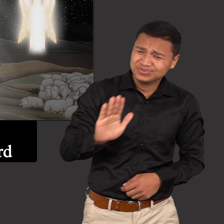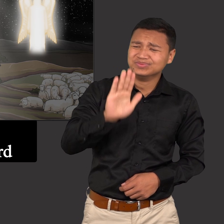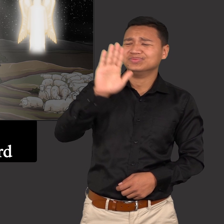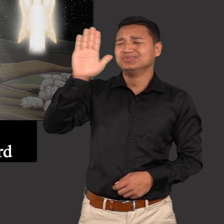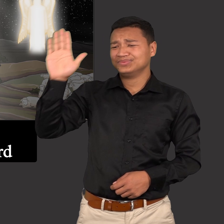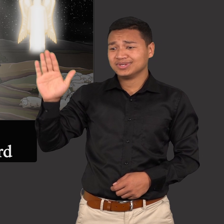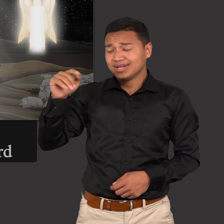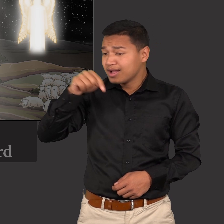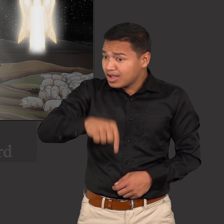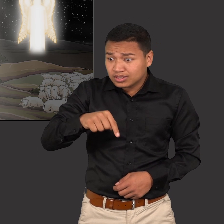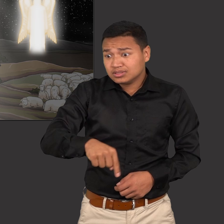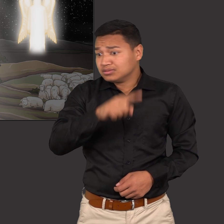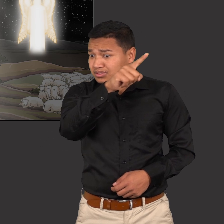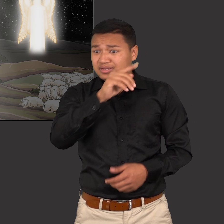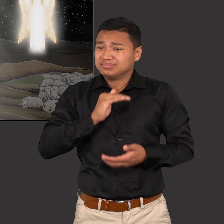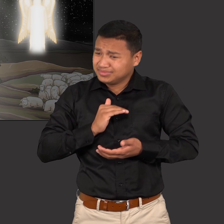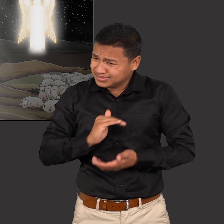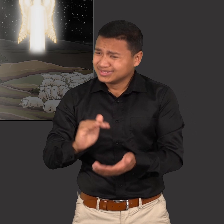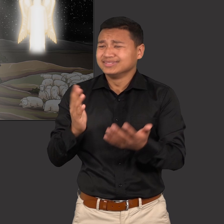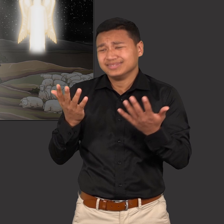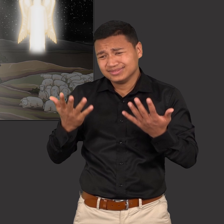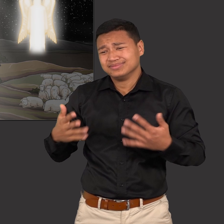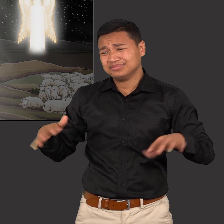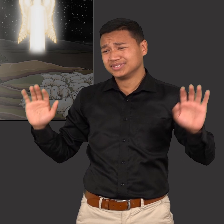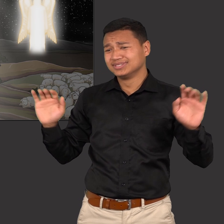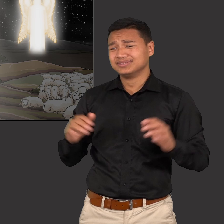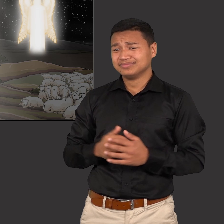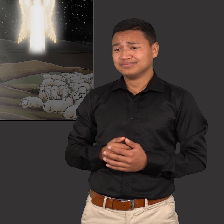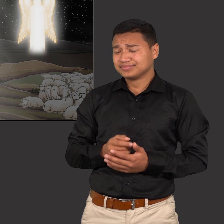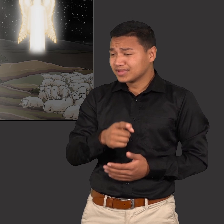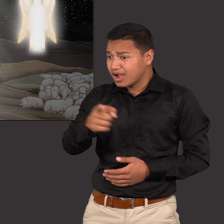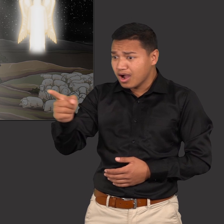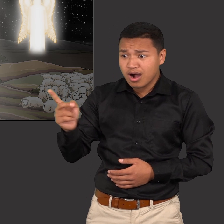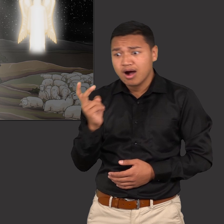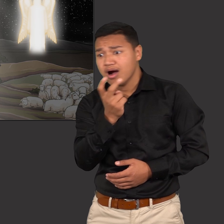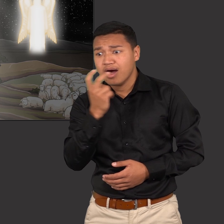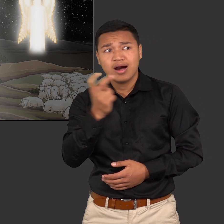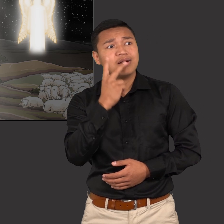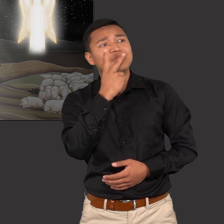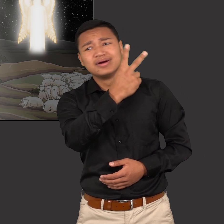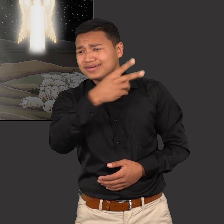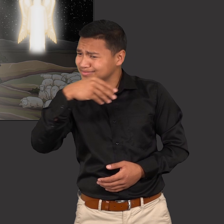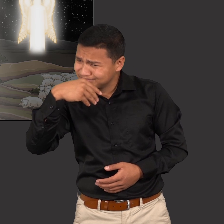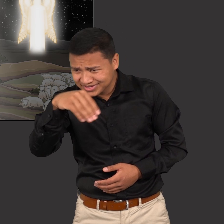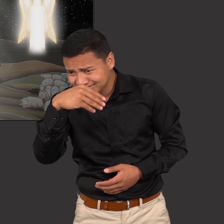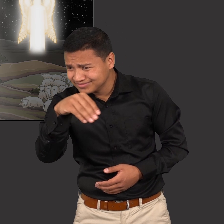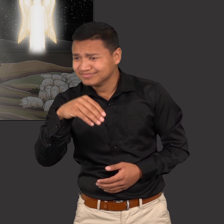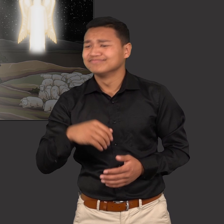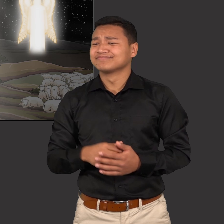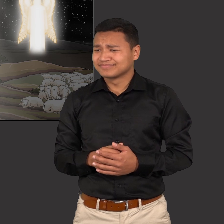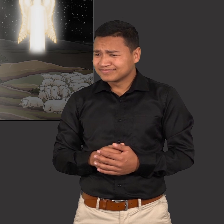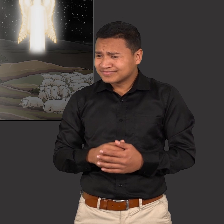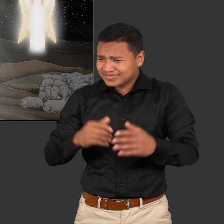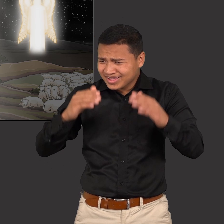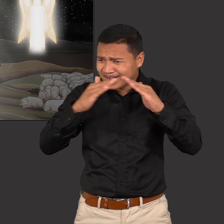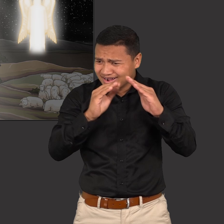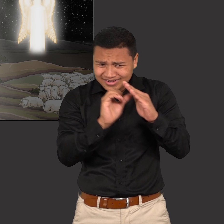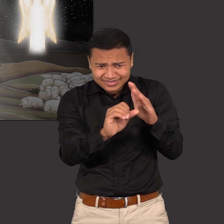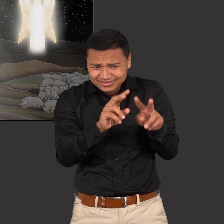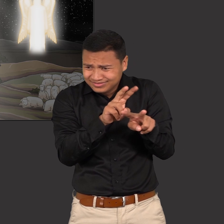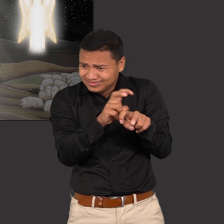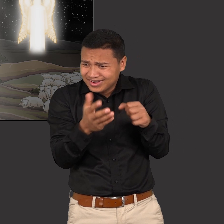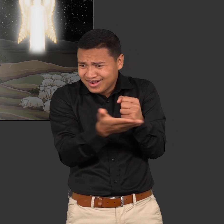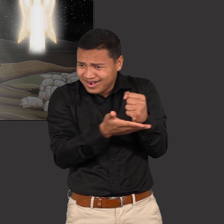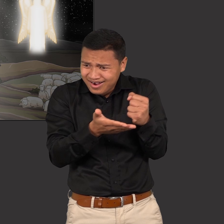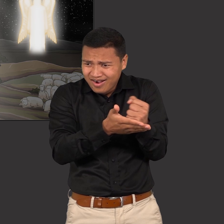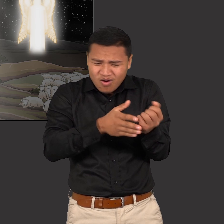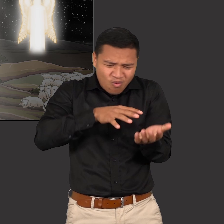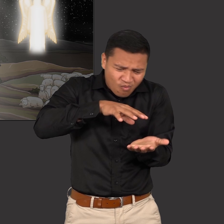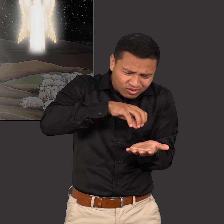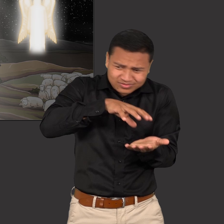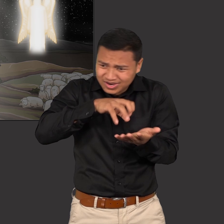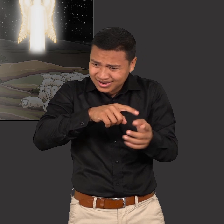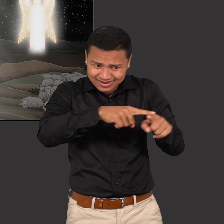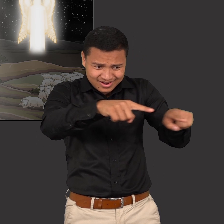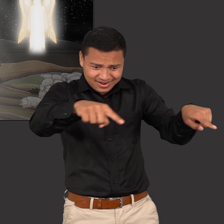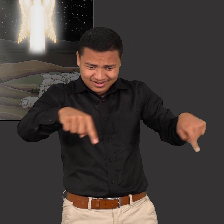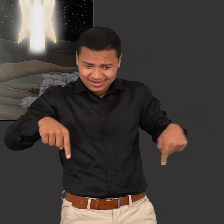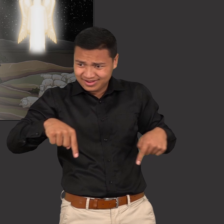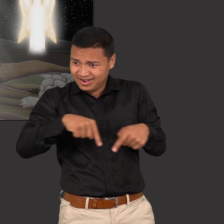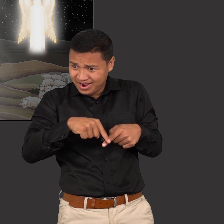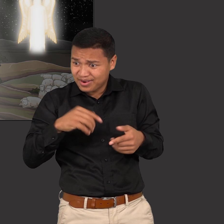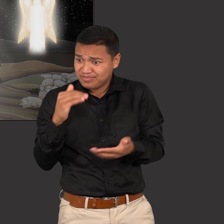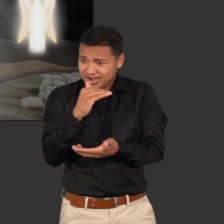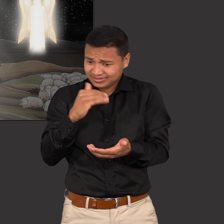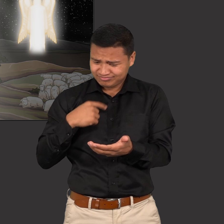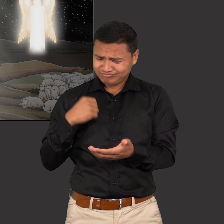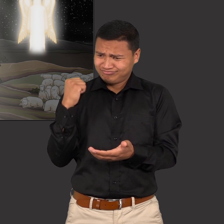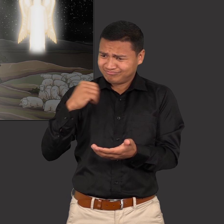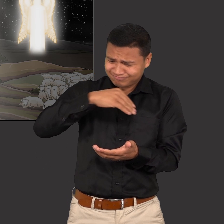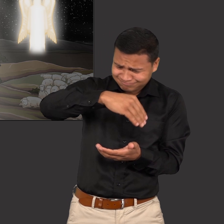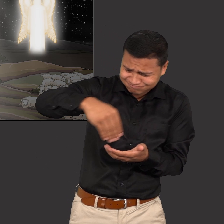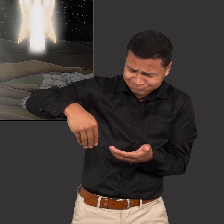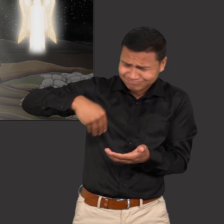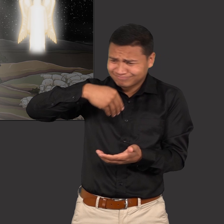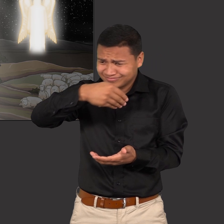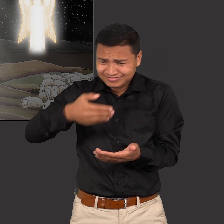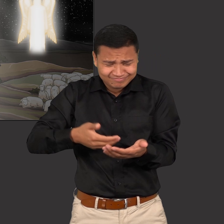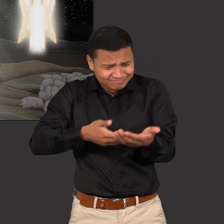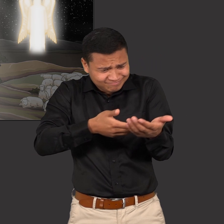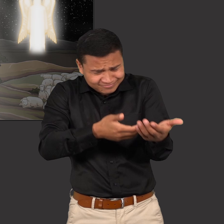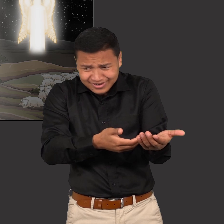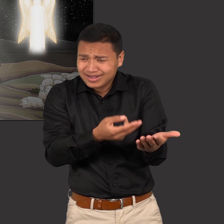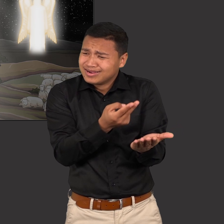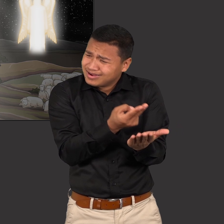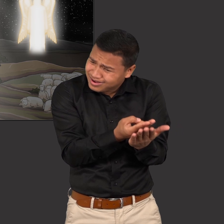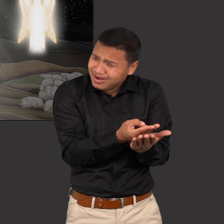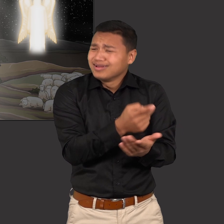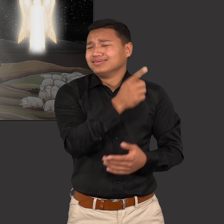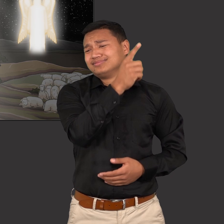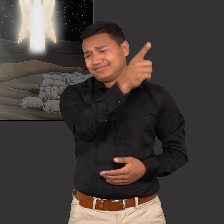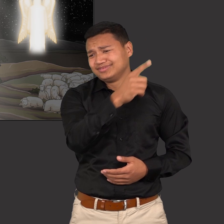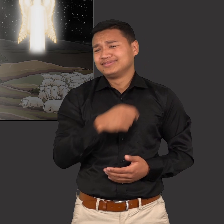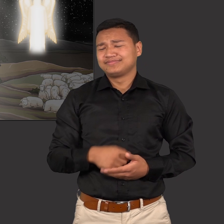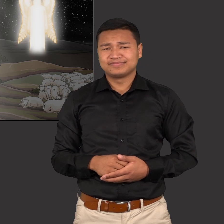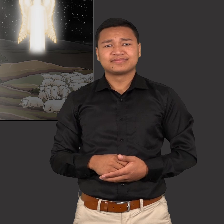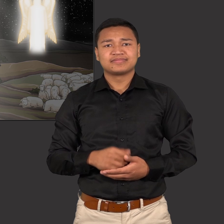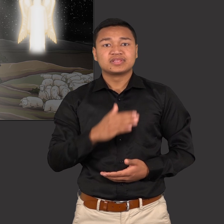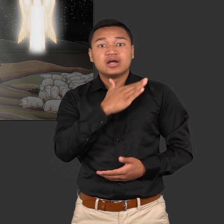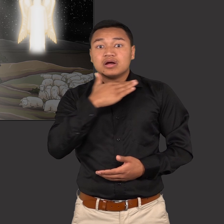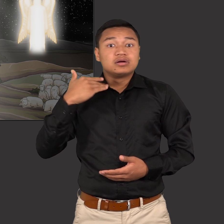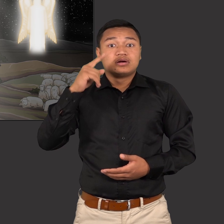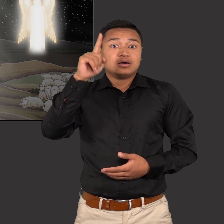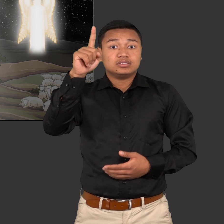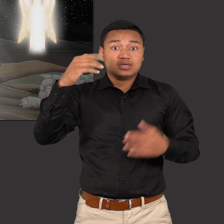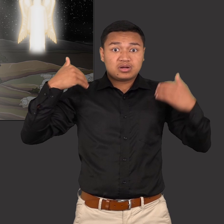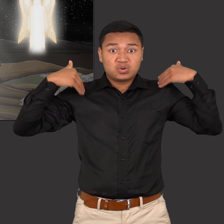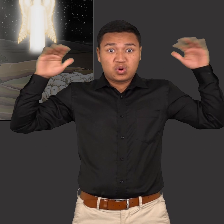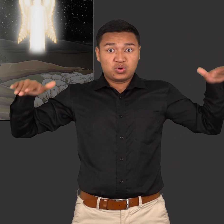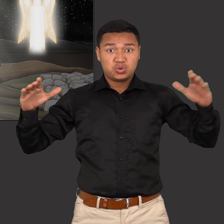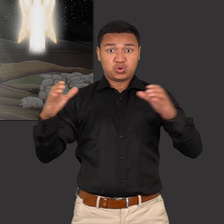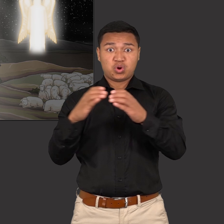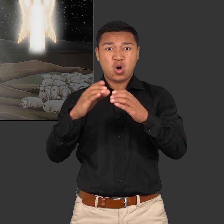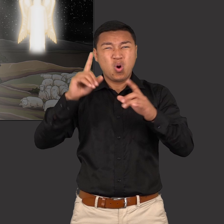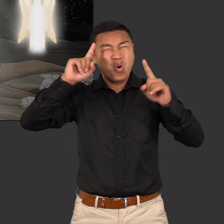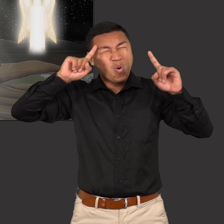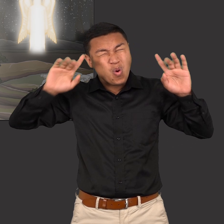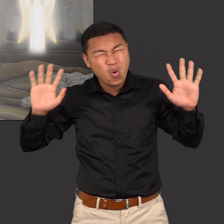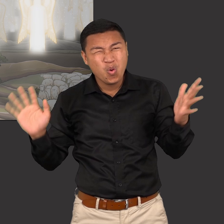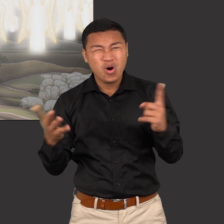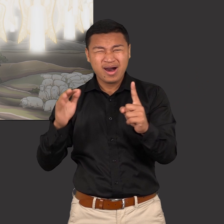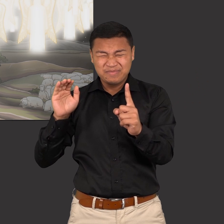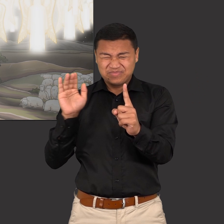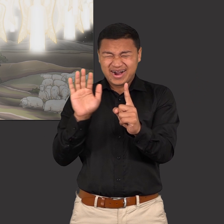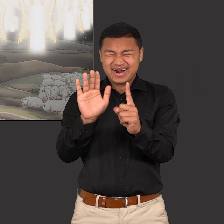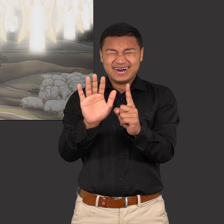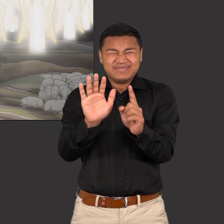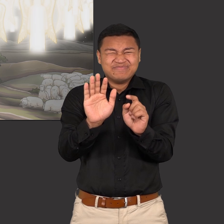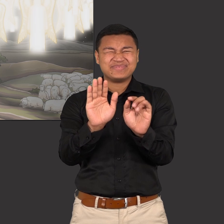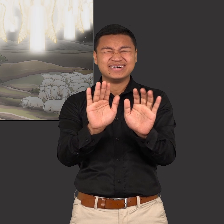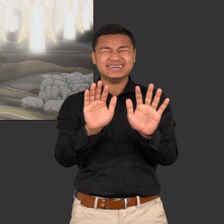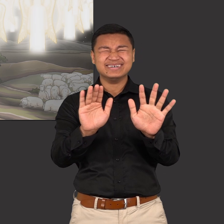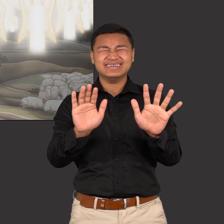He is Christ the Lord! And this will be a sign to you: You will find a baby wrapped in swaddling cloths and lying in a manger.”